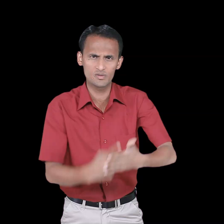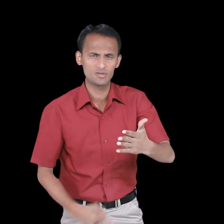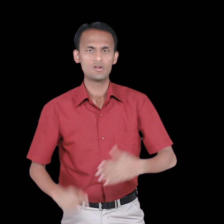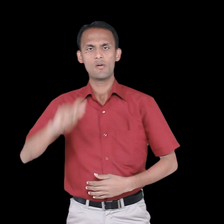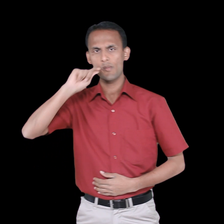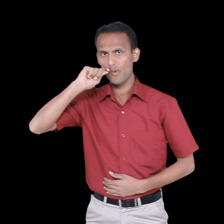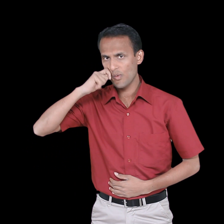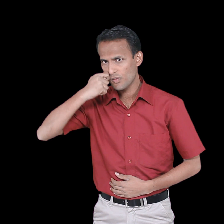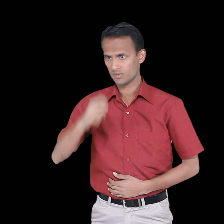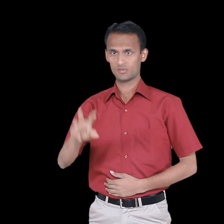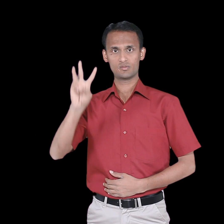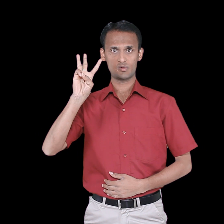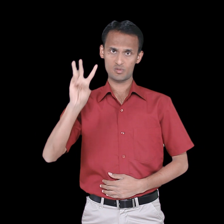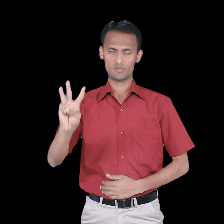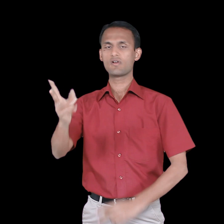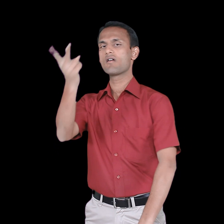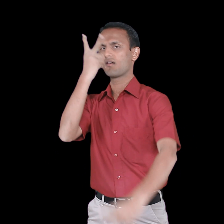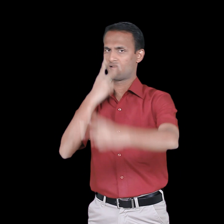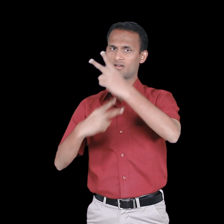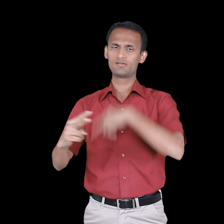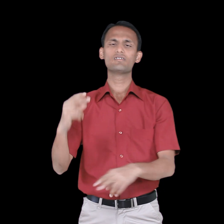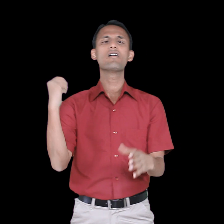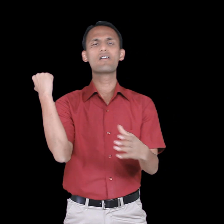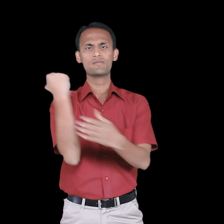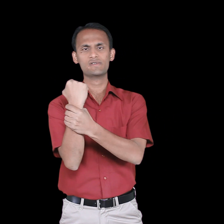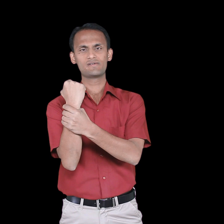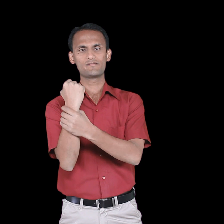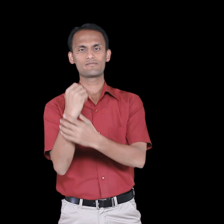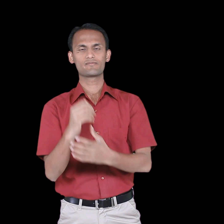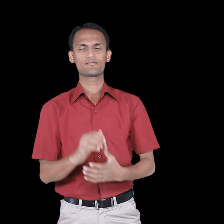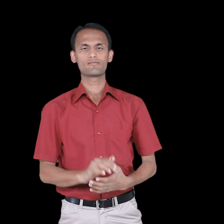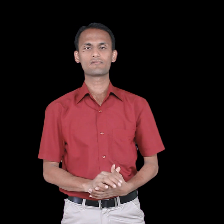Three men visit Abraham